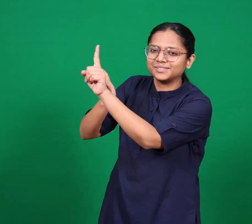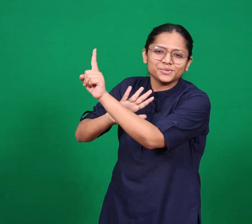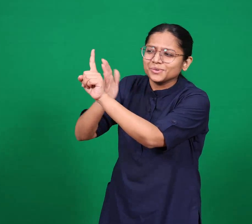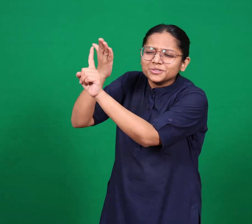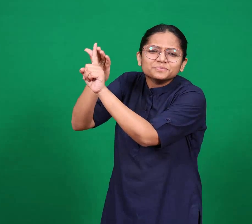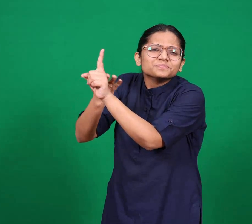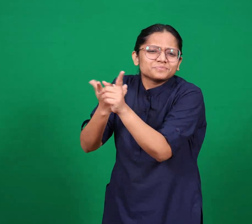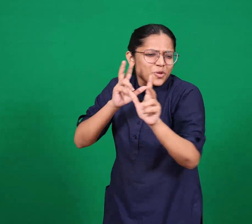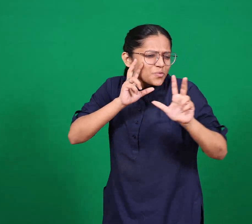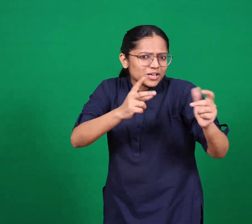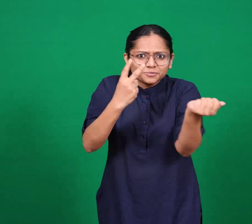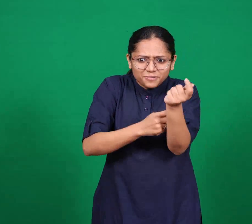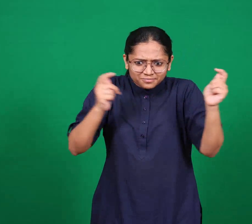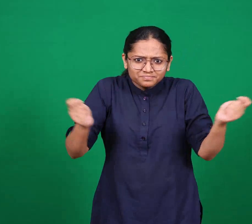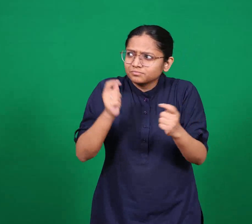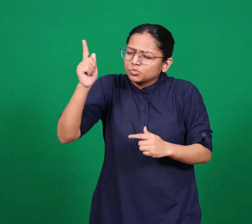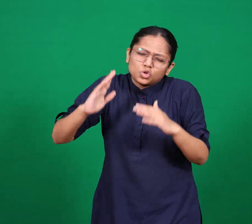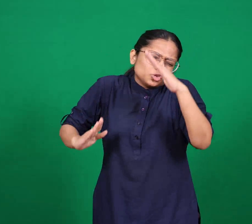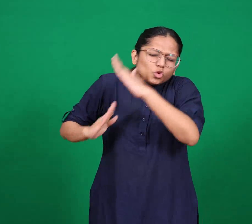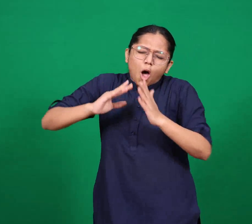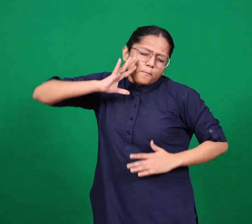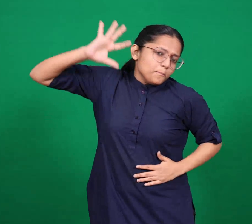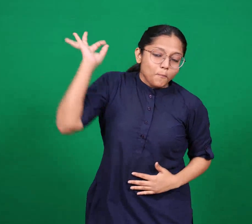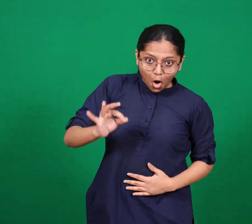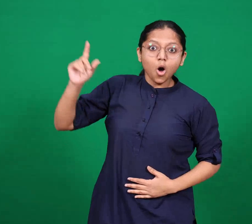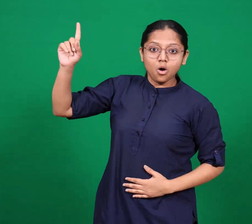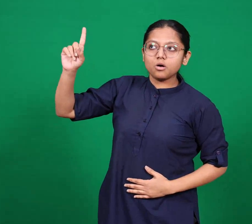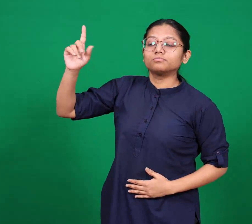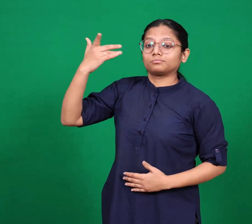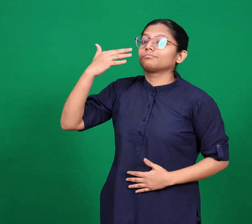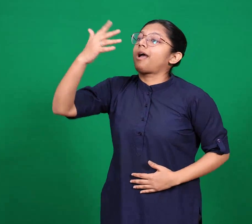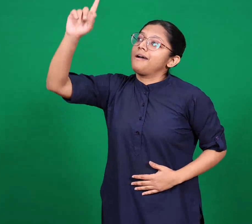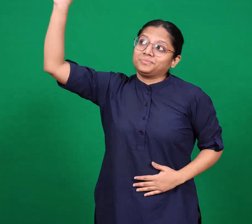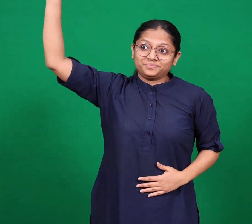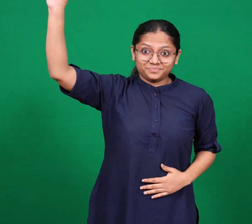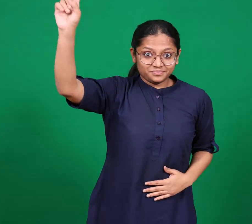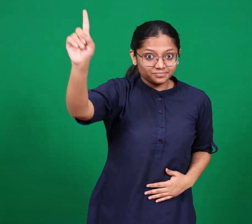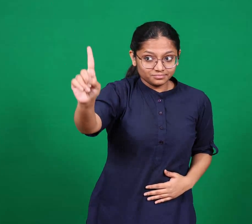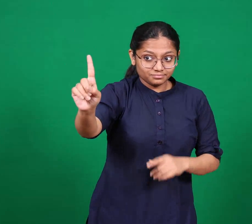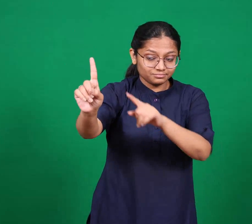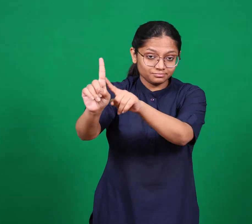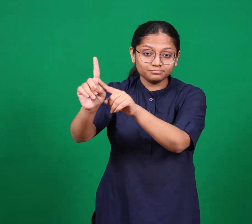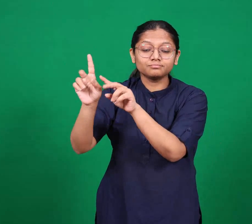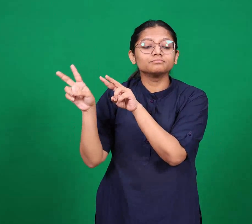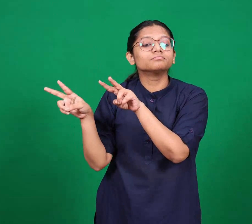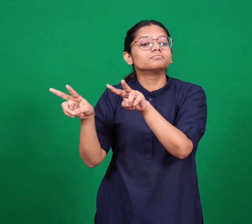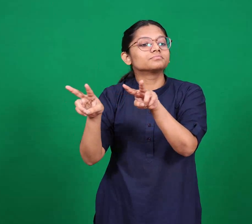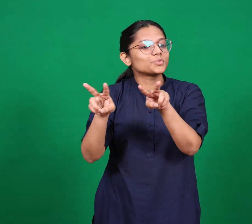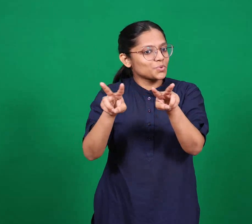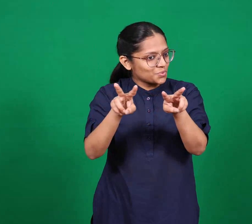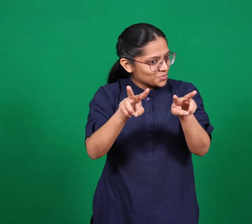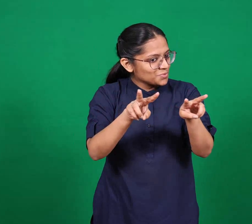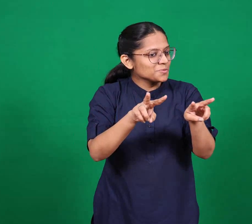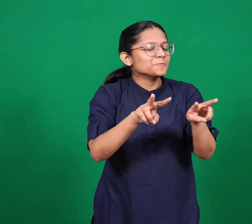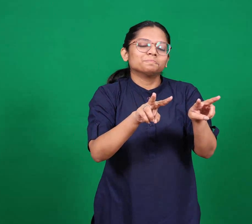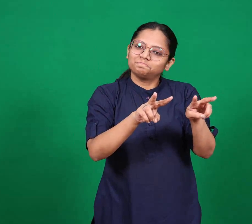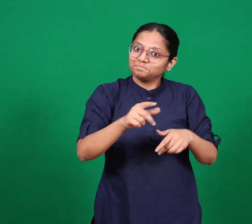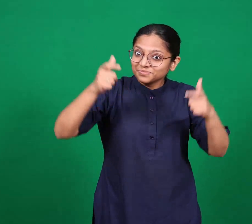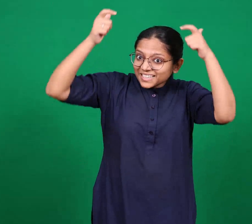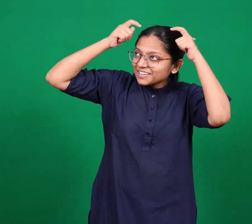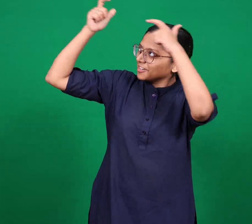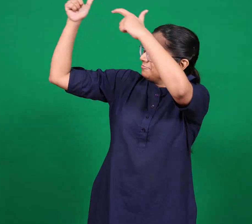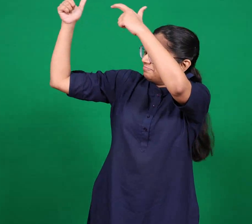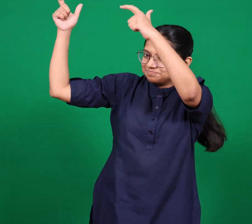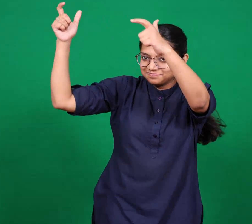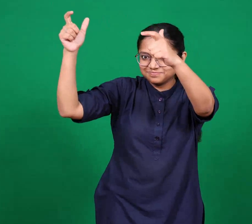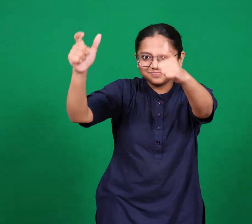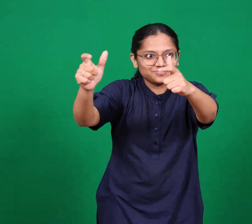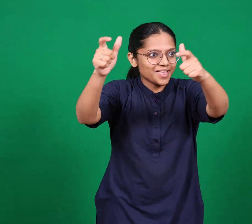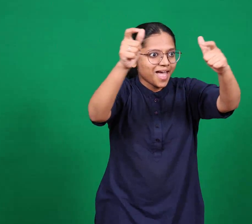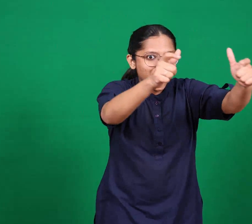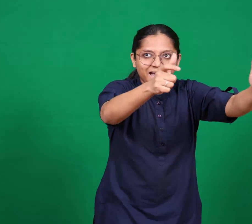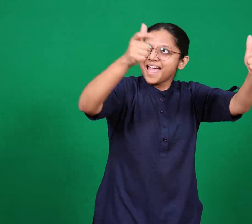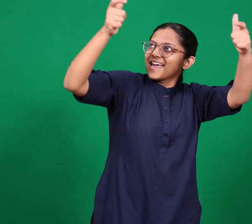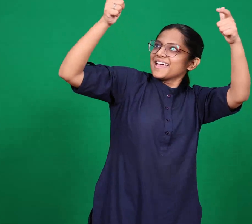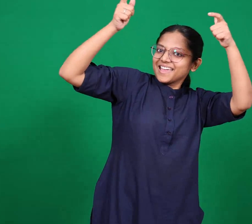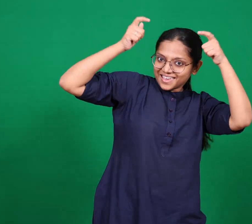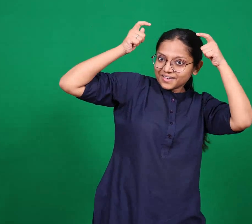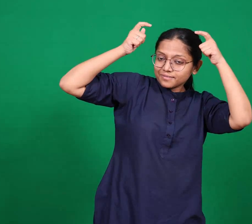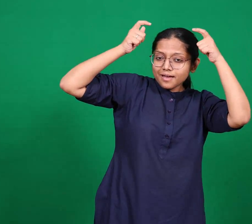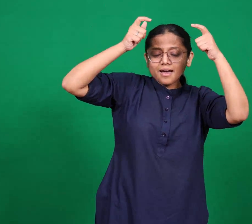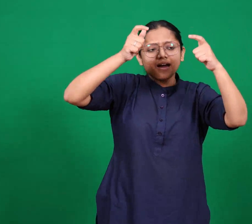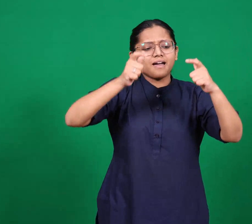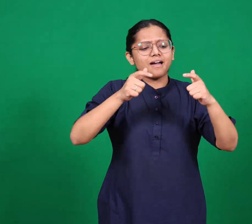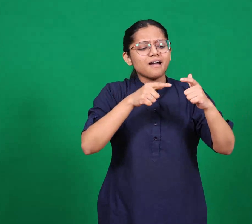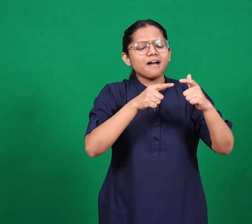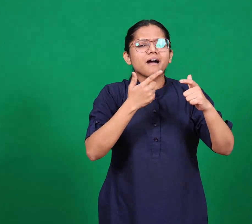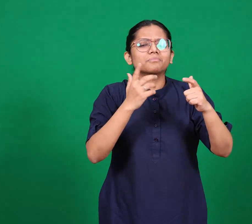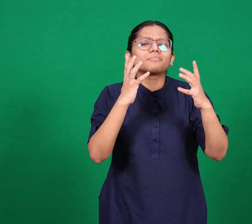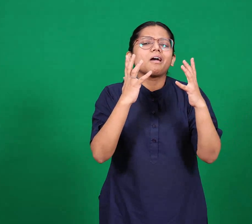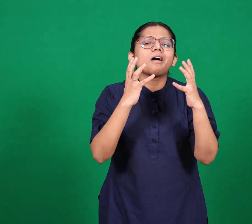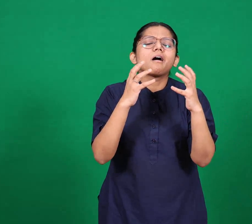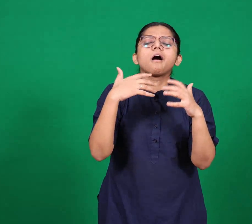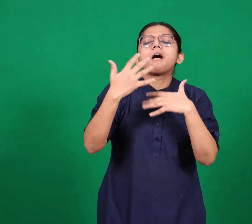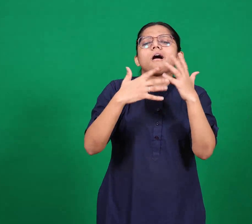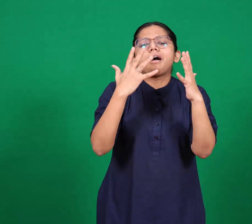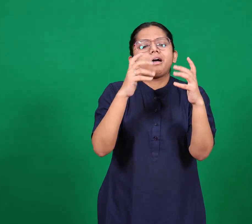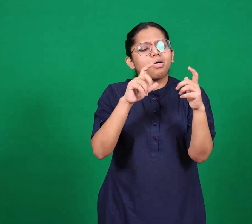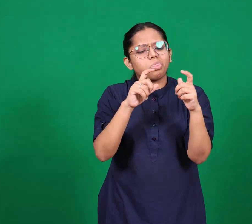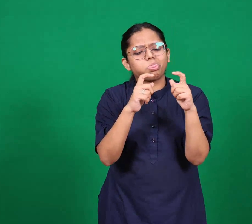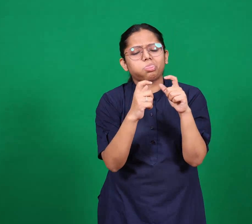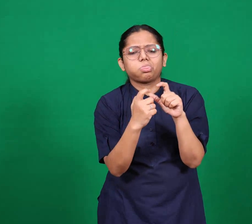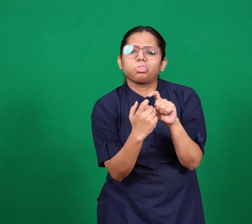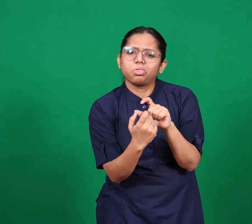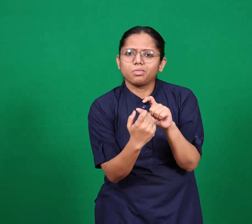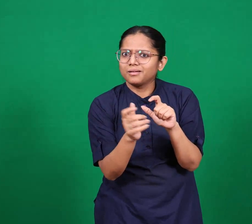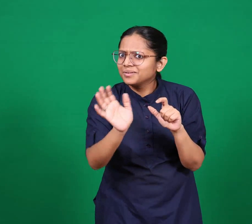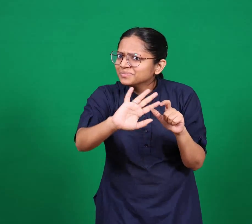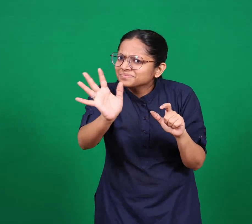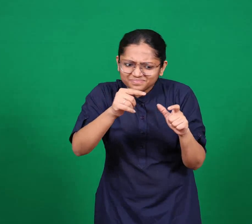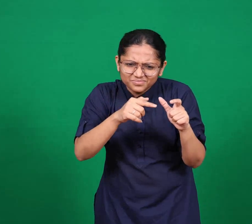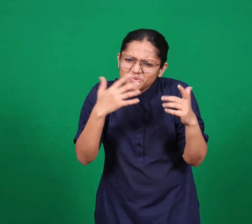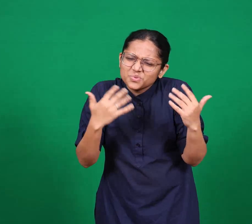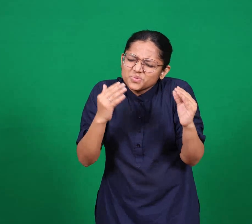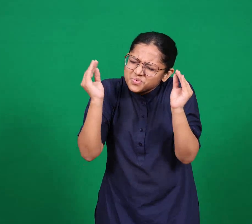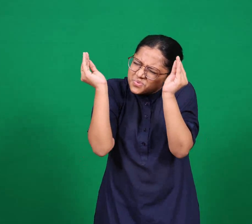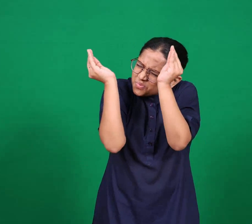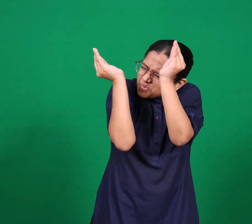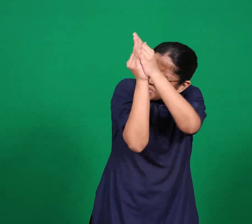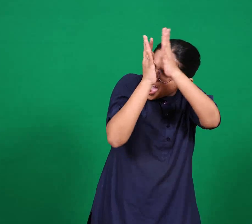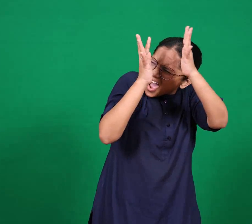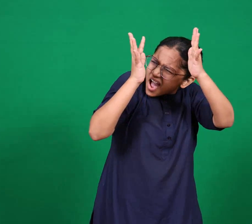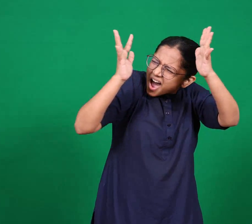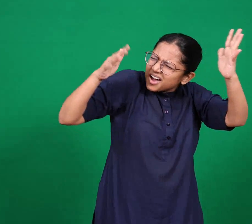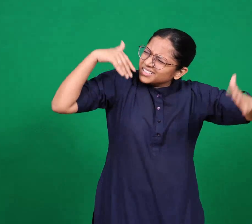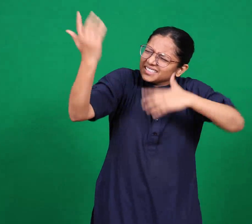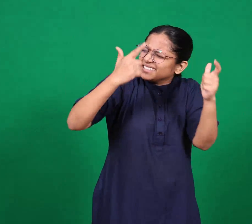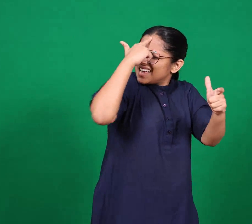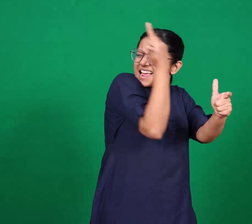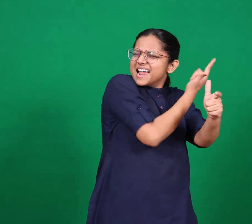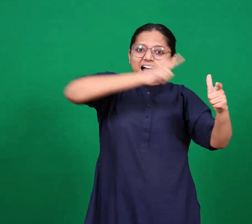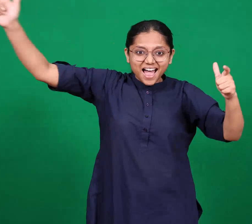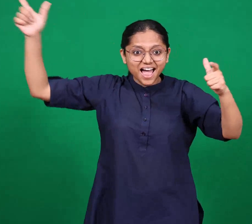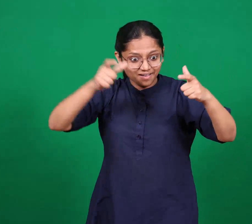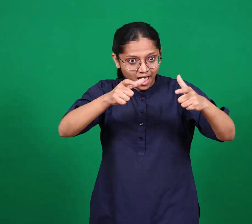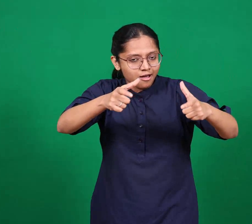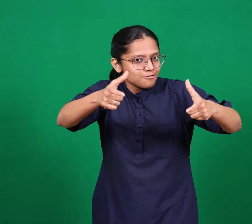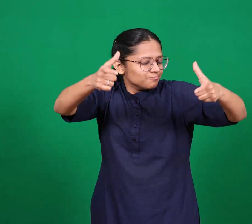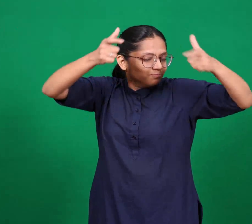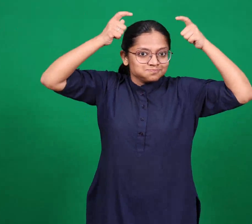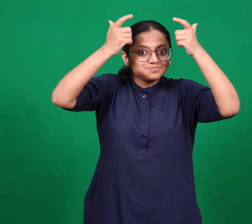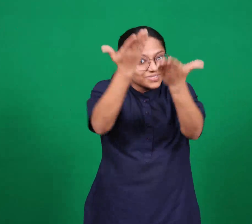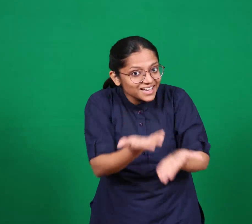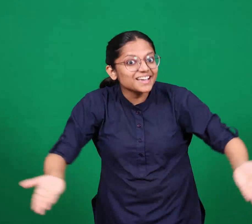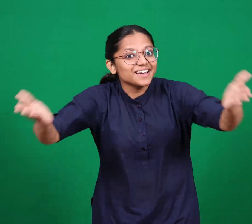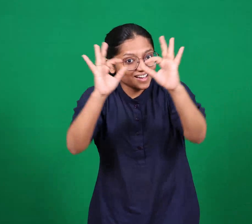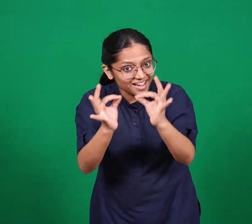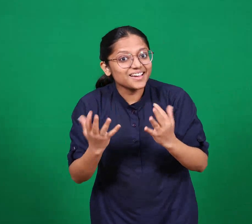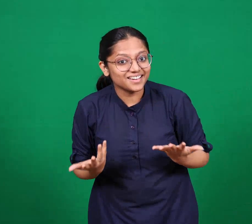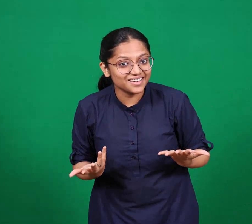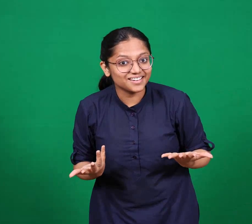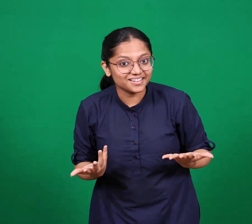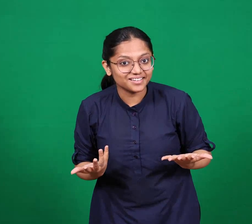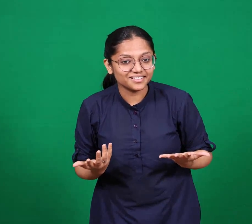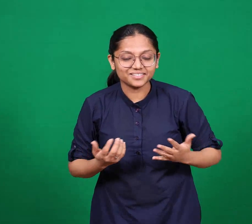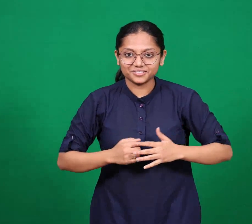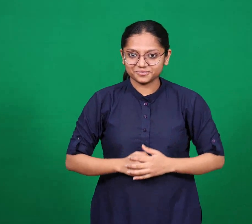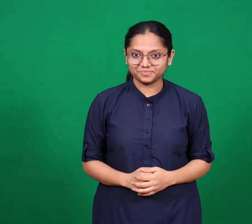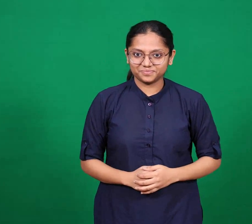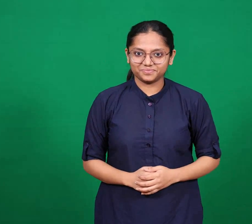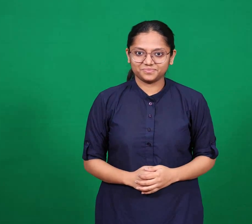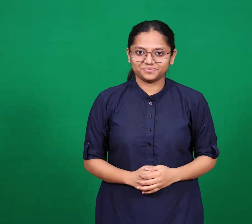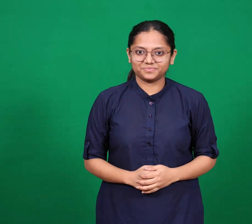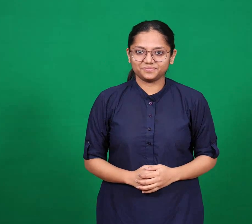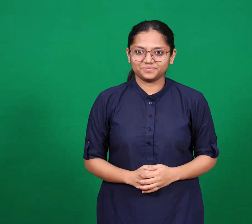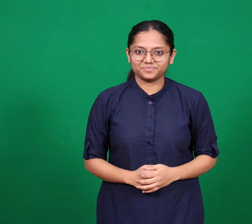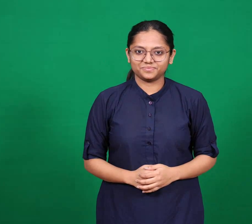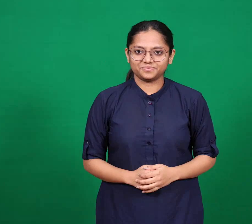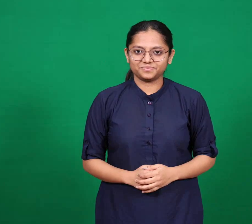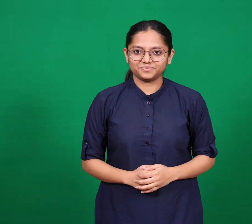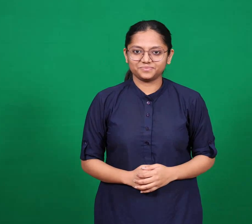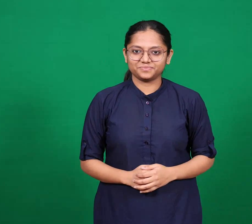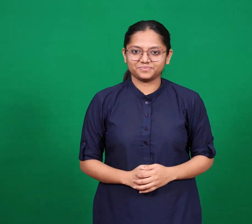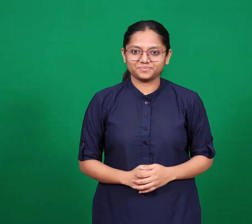And when the Chief Shepherd appears, you will receive the crown of glory that will never fade away.